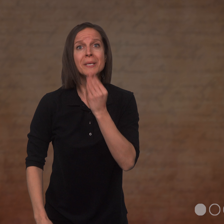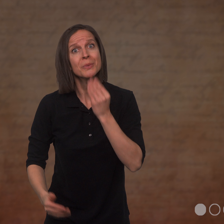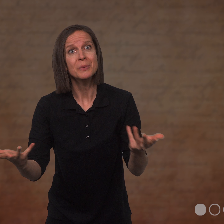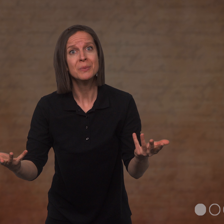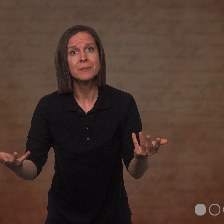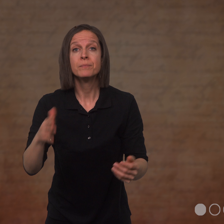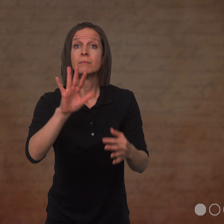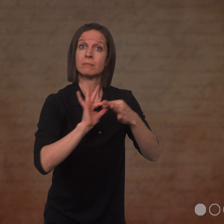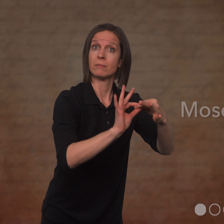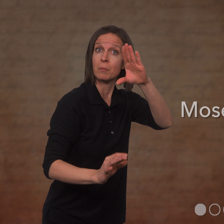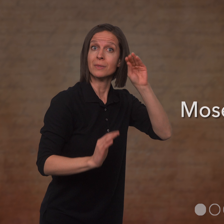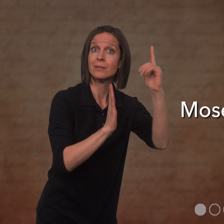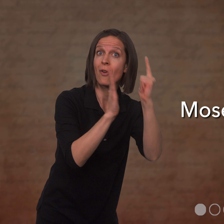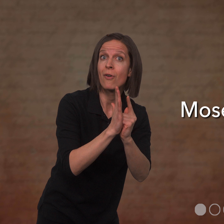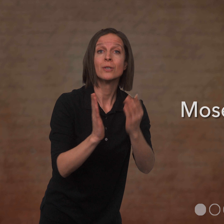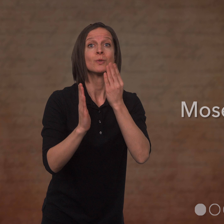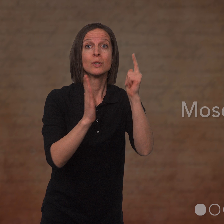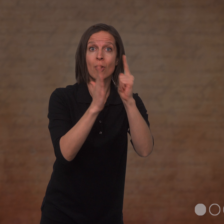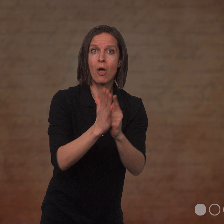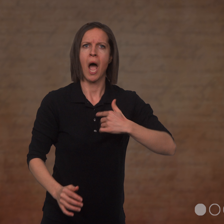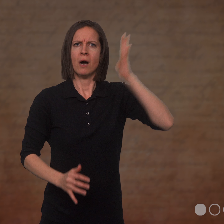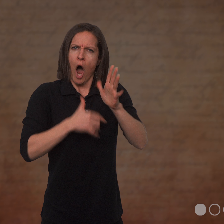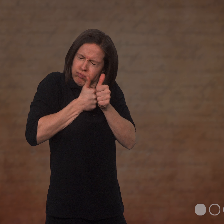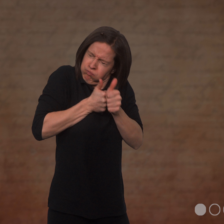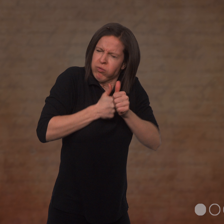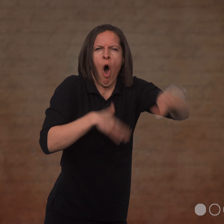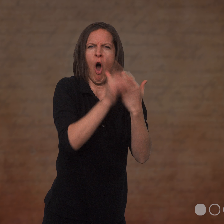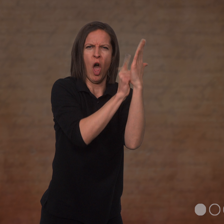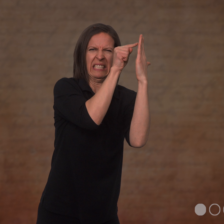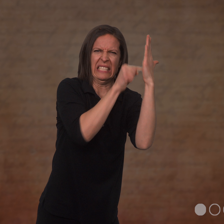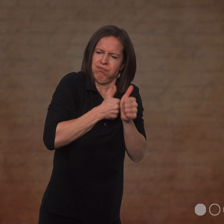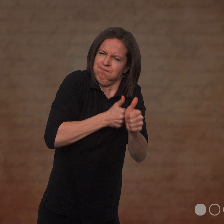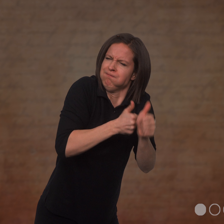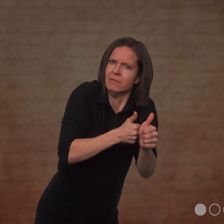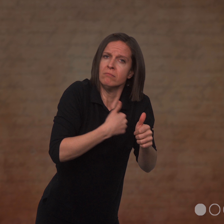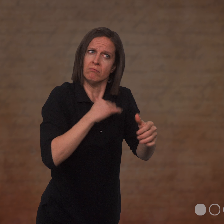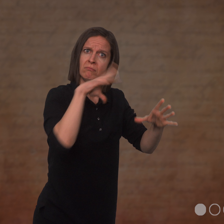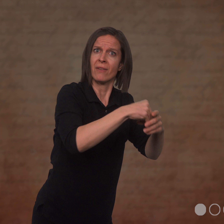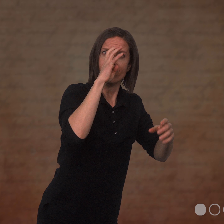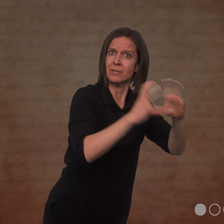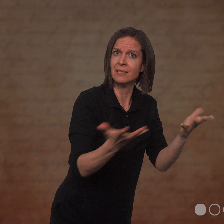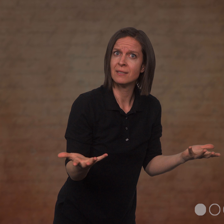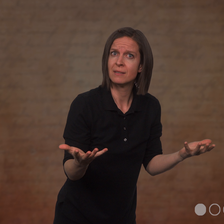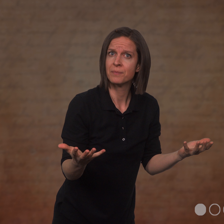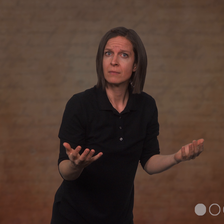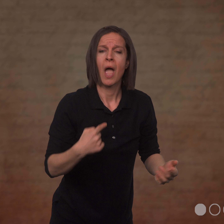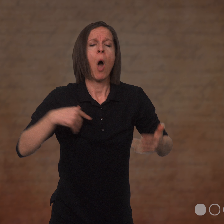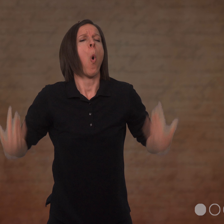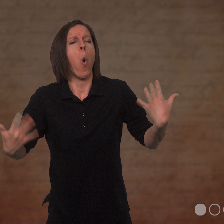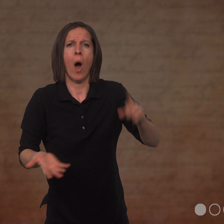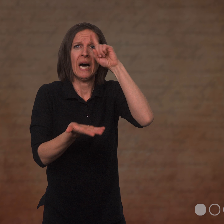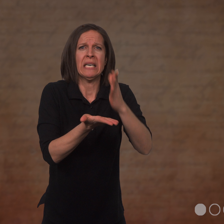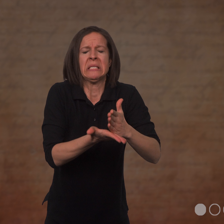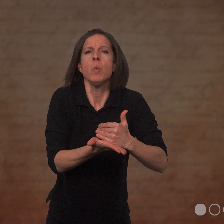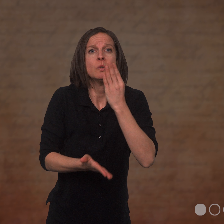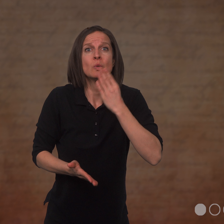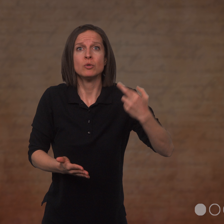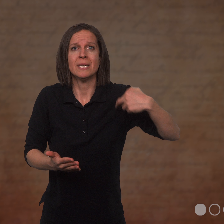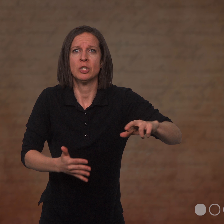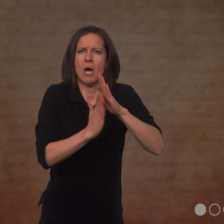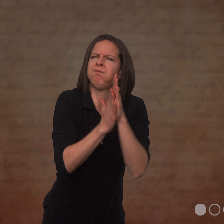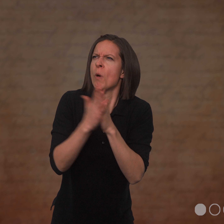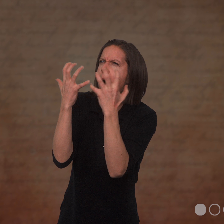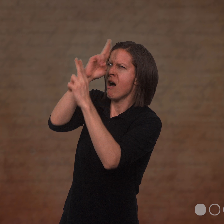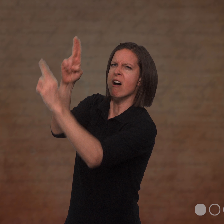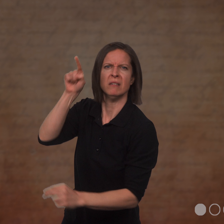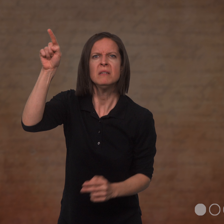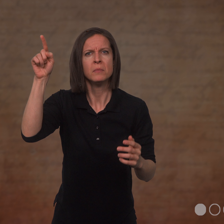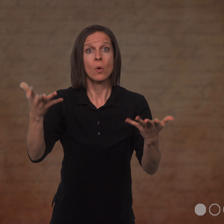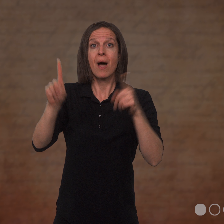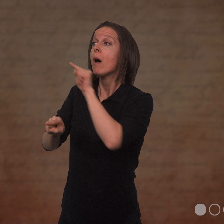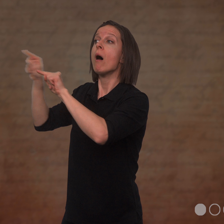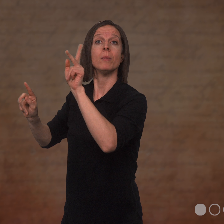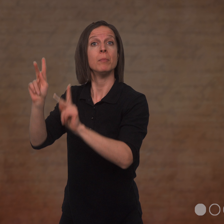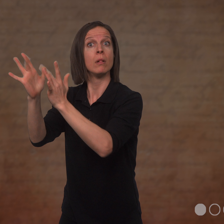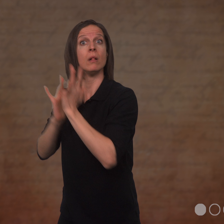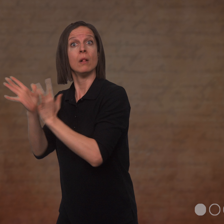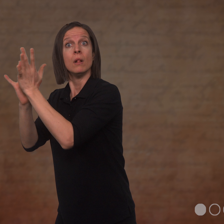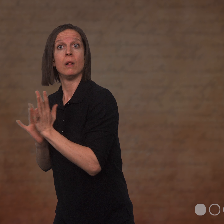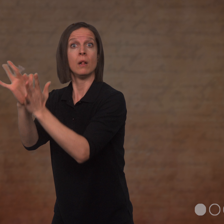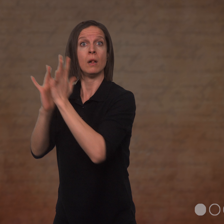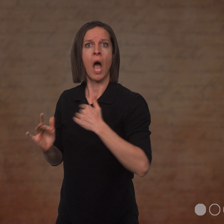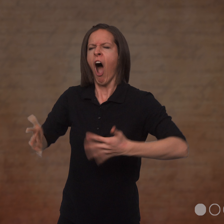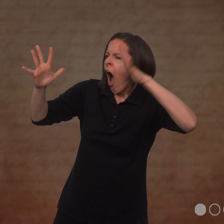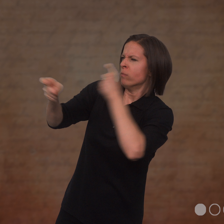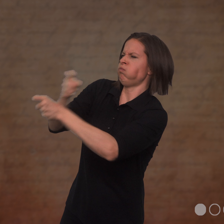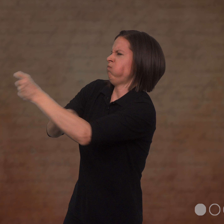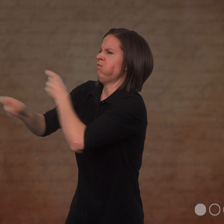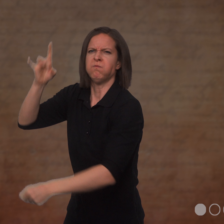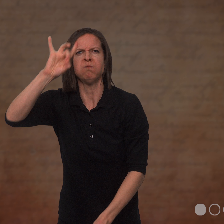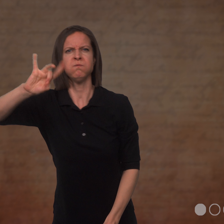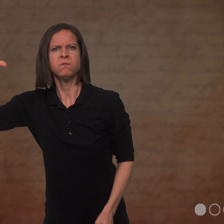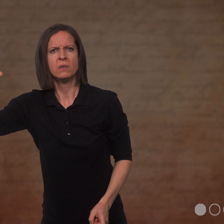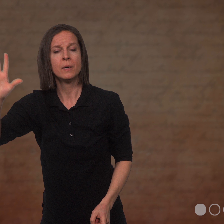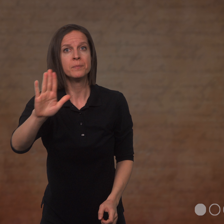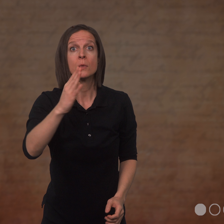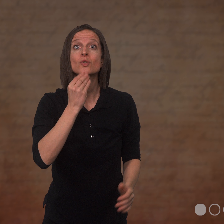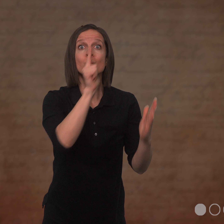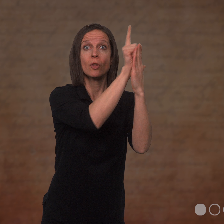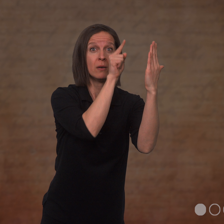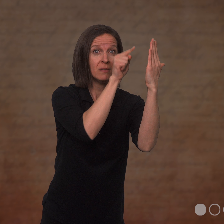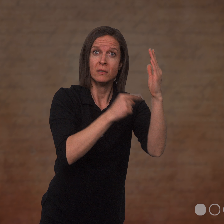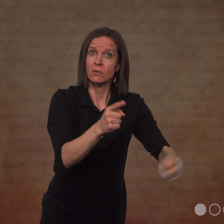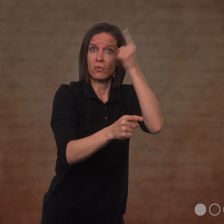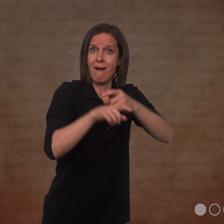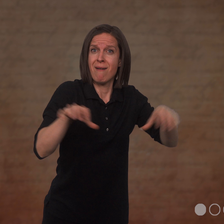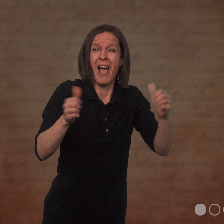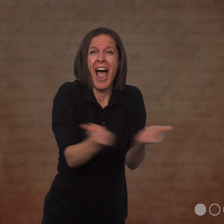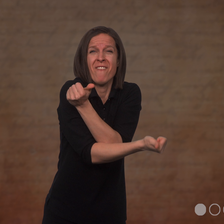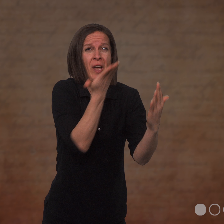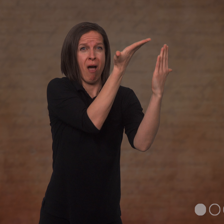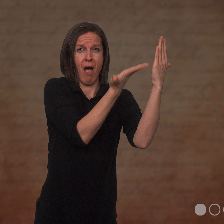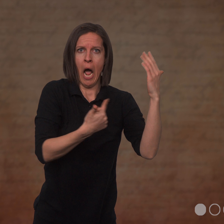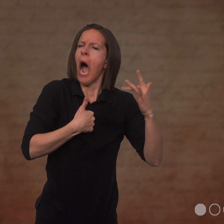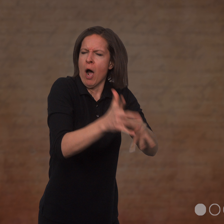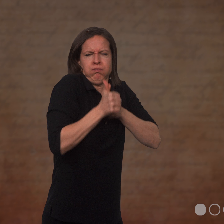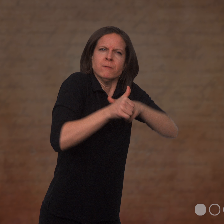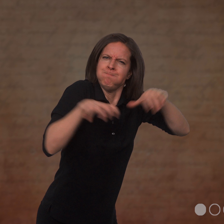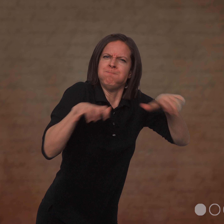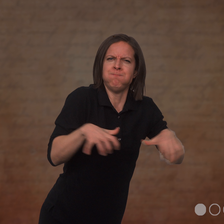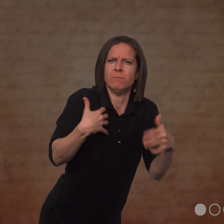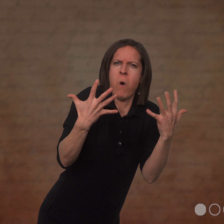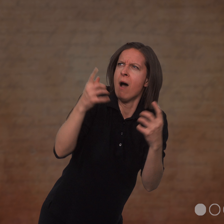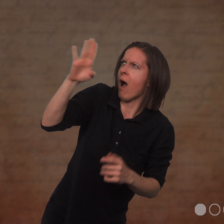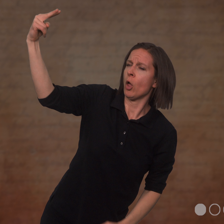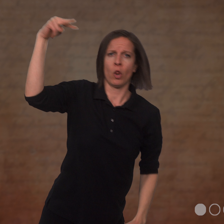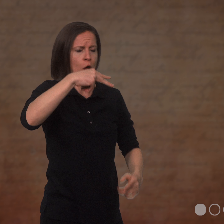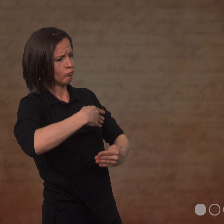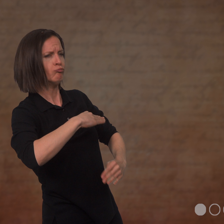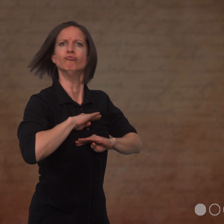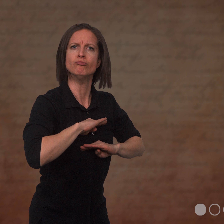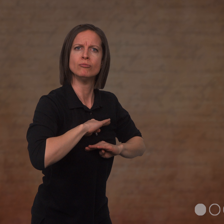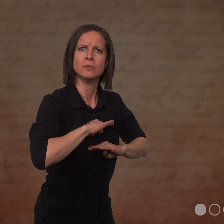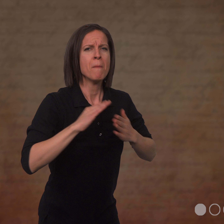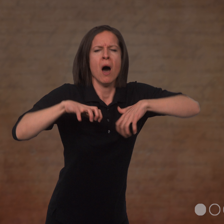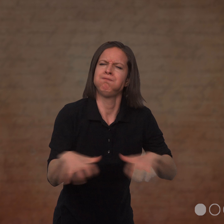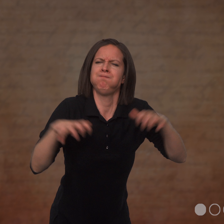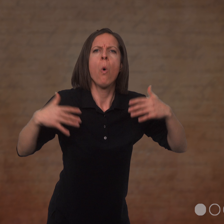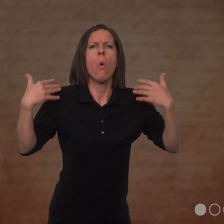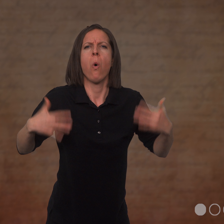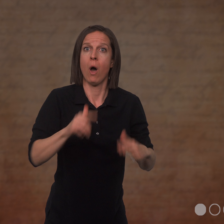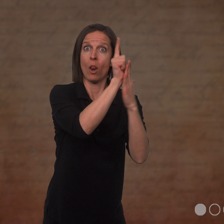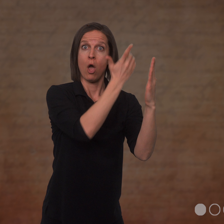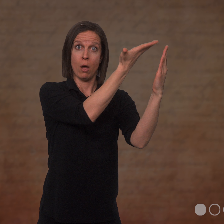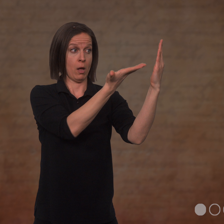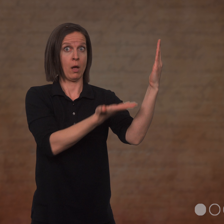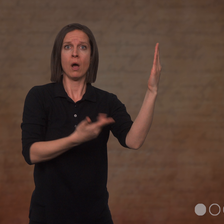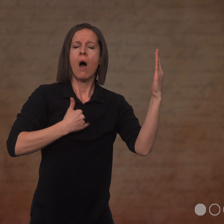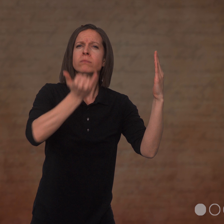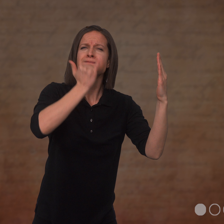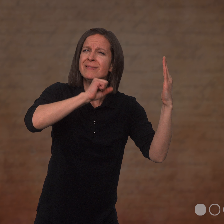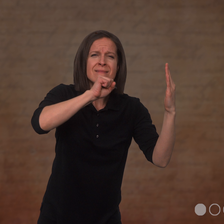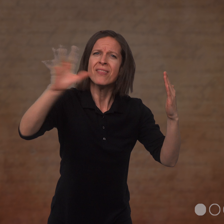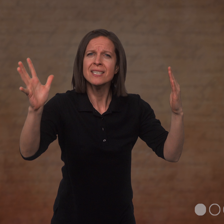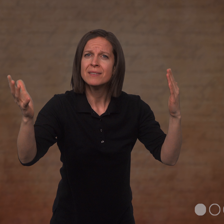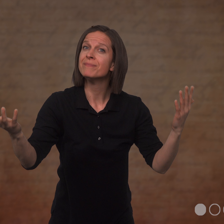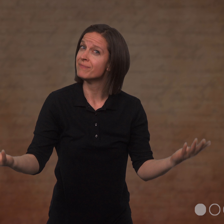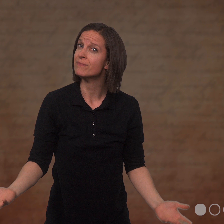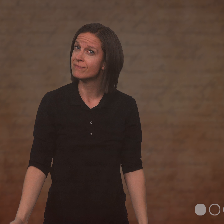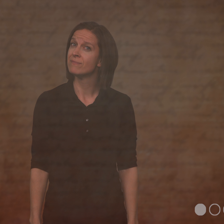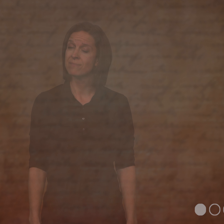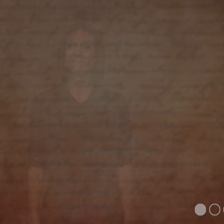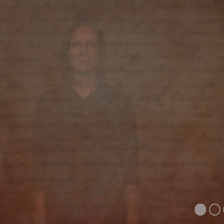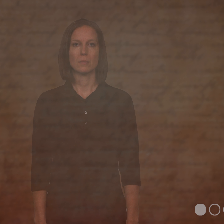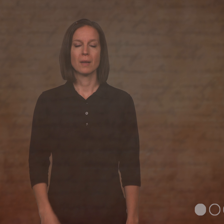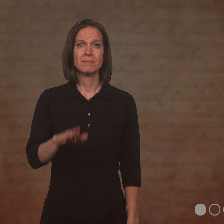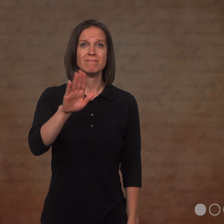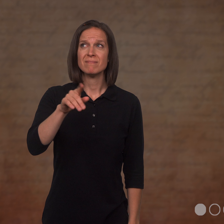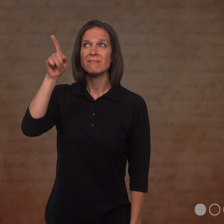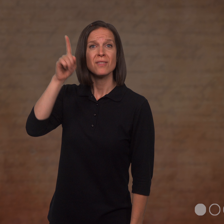a Hebrew of Hebrews; as to the law, a Pharisee; as to zeal, persecuting the church; as to righteousness in the law, faultless.